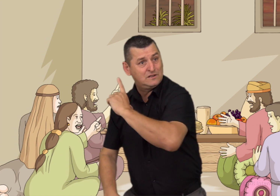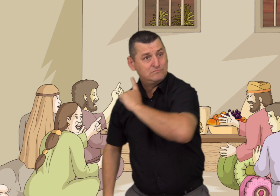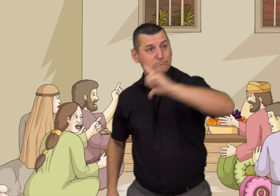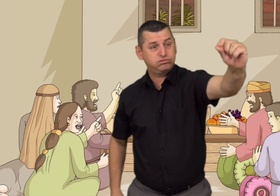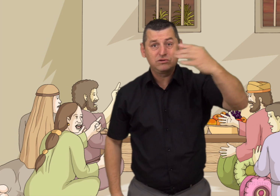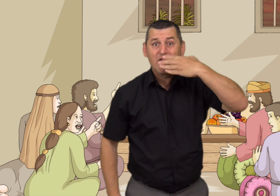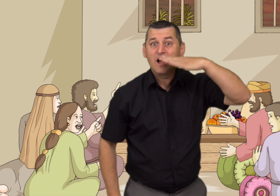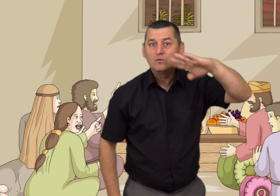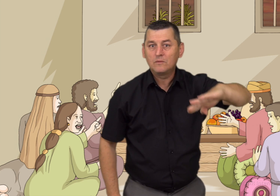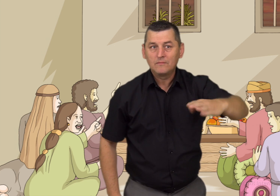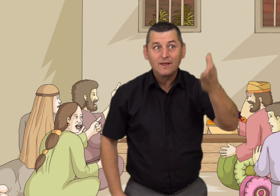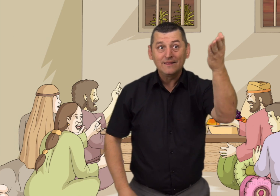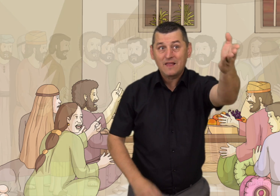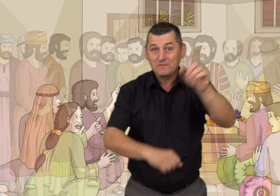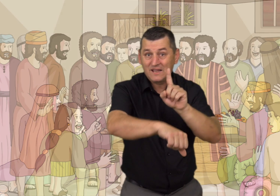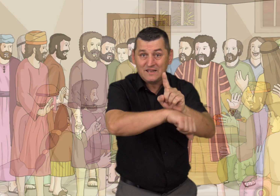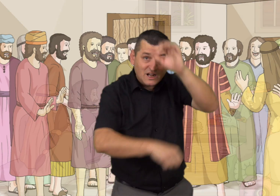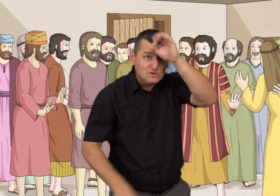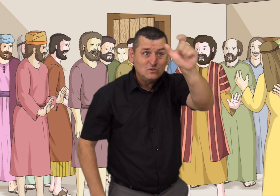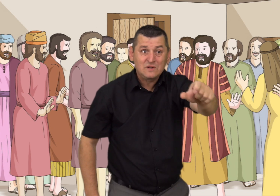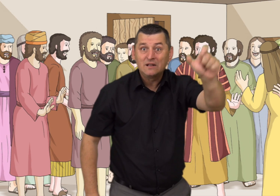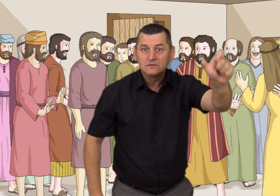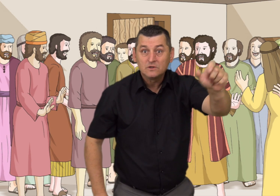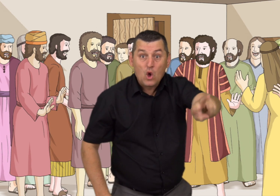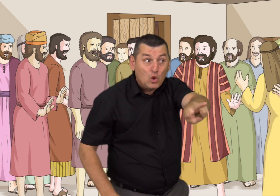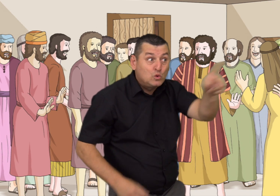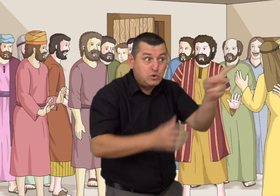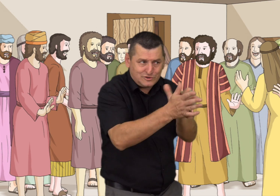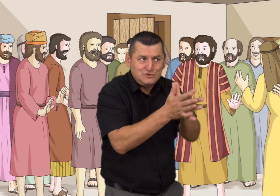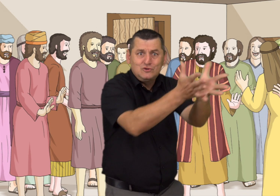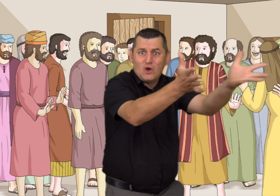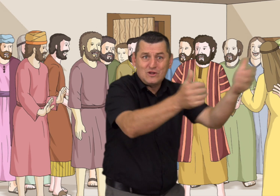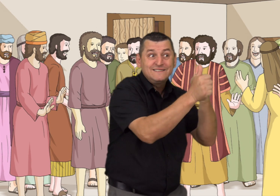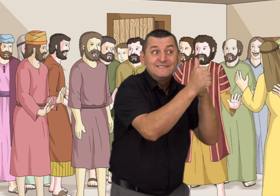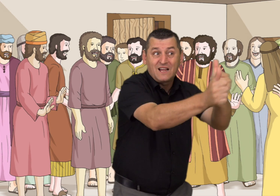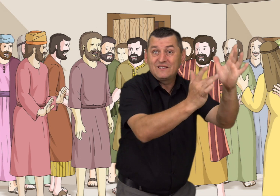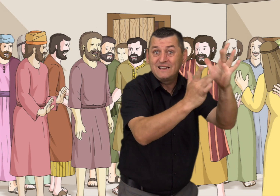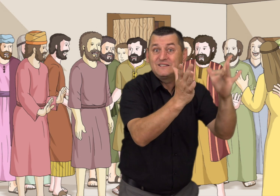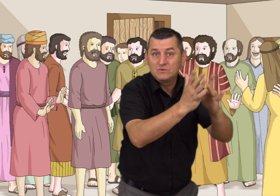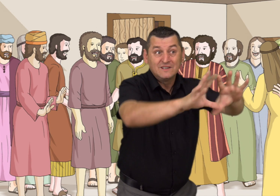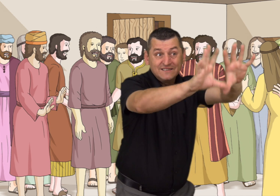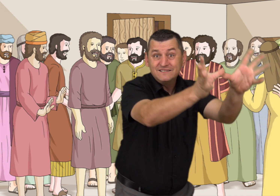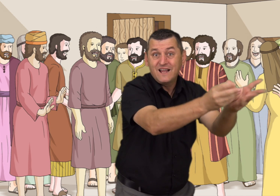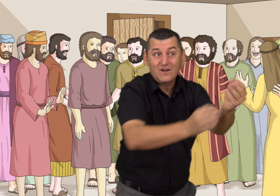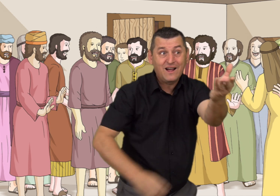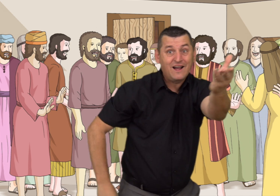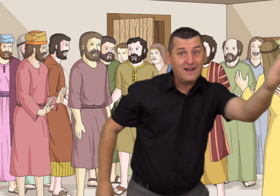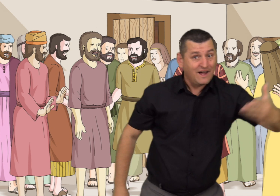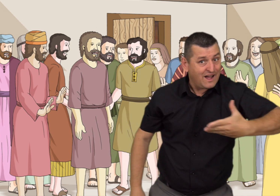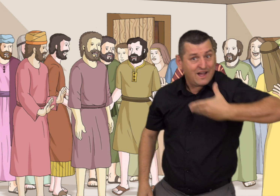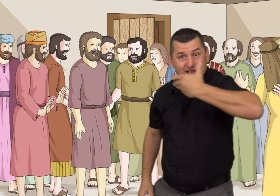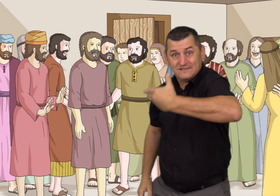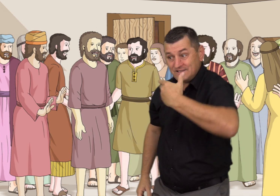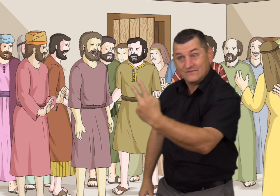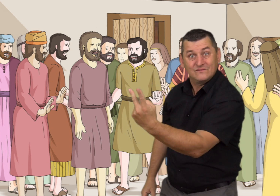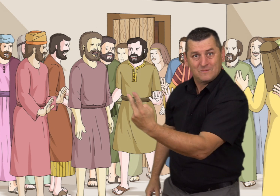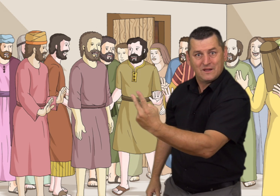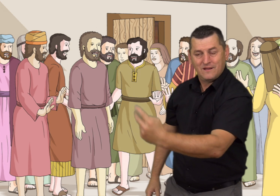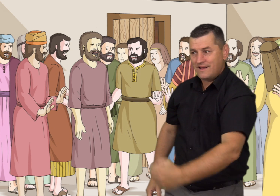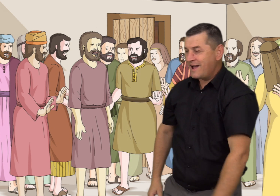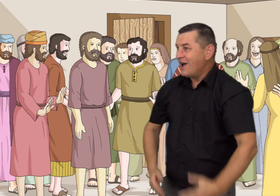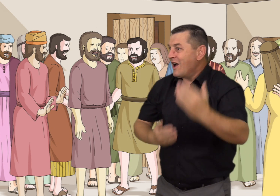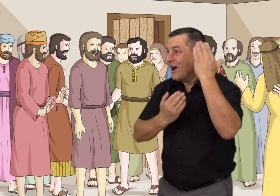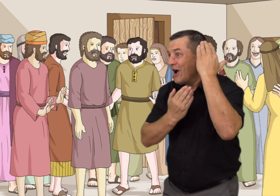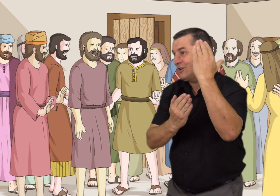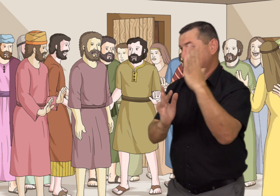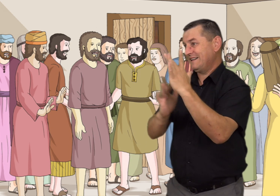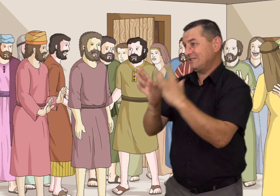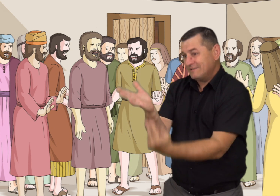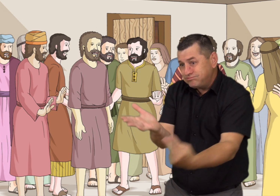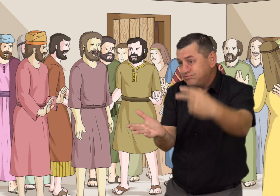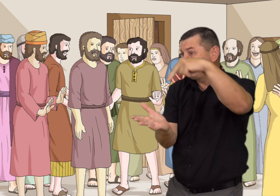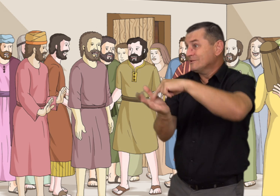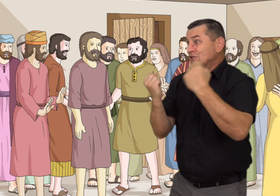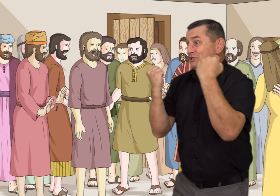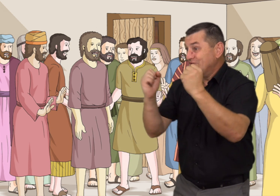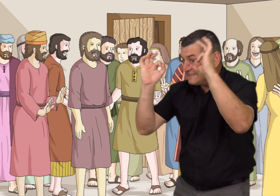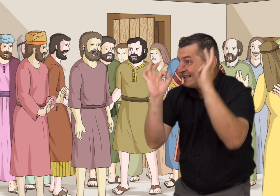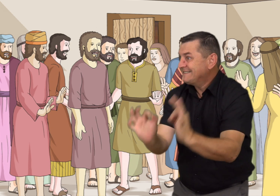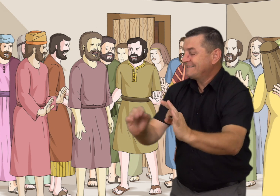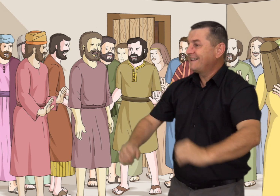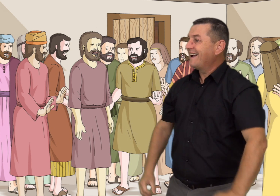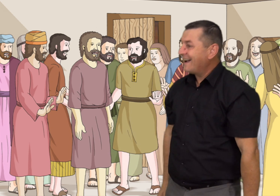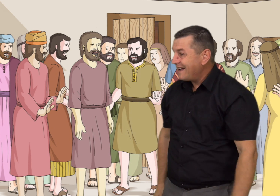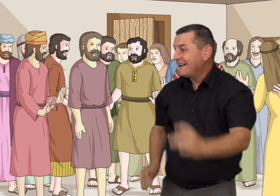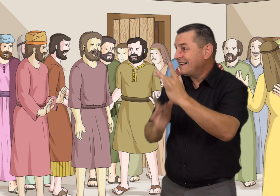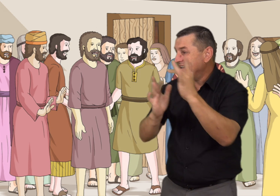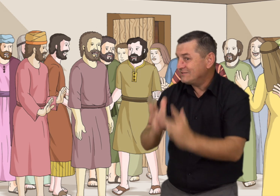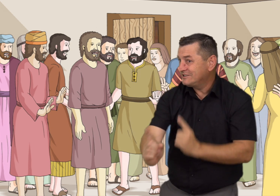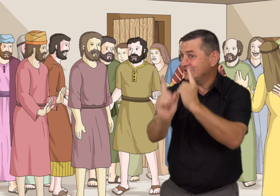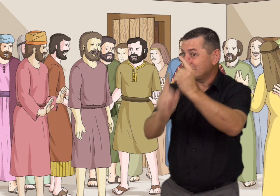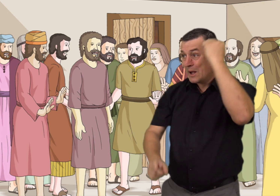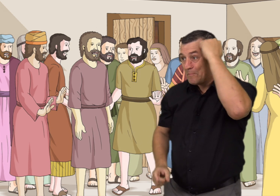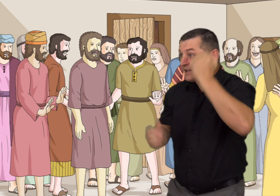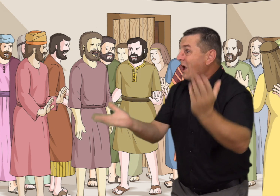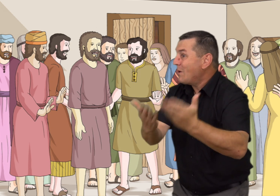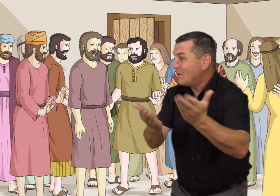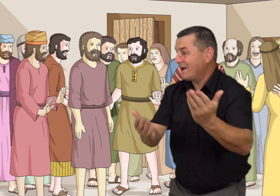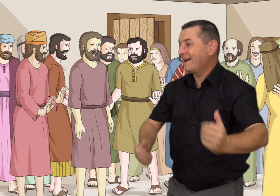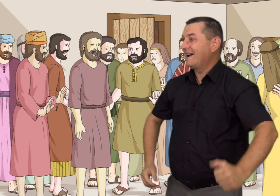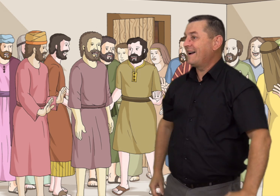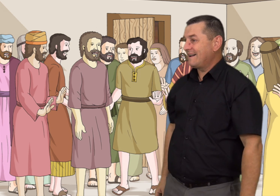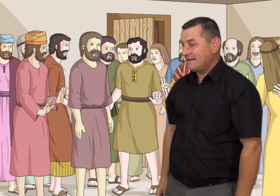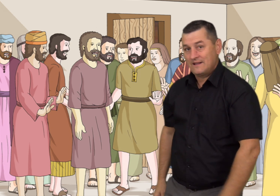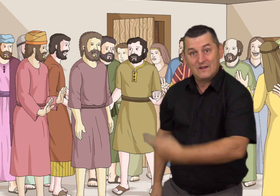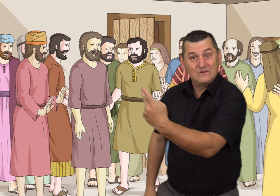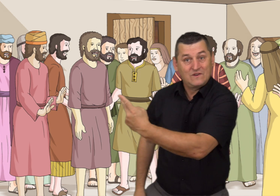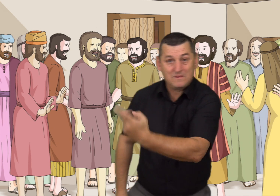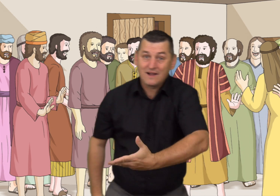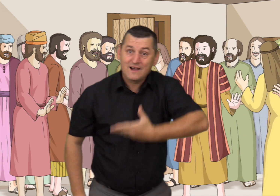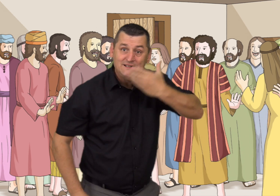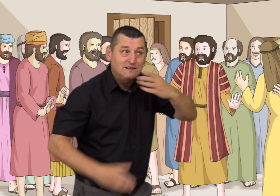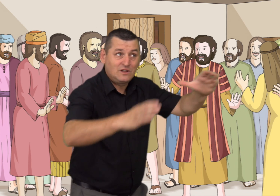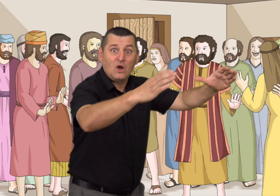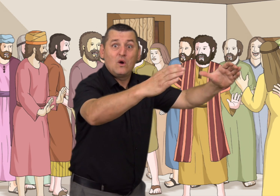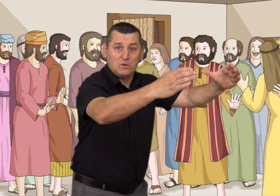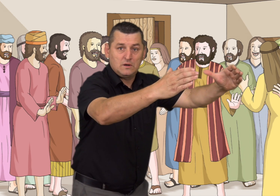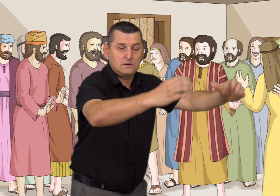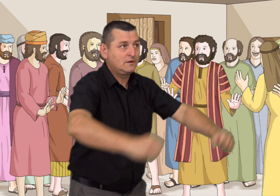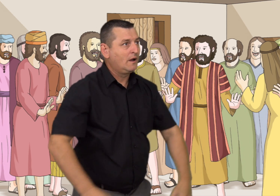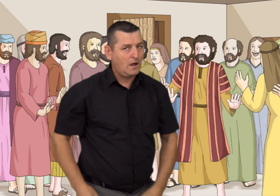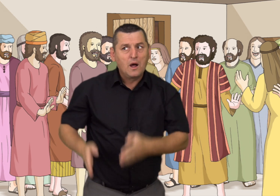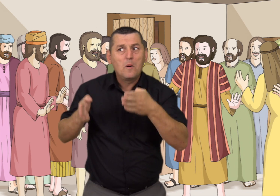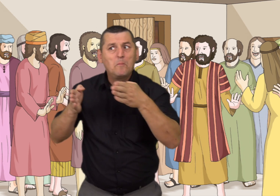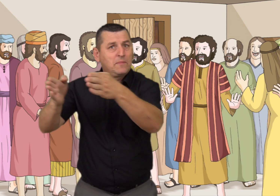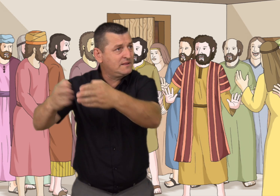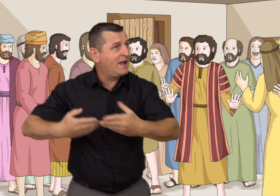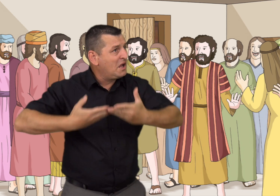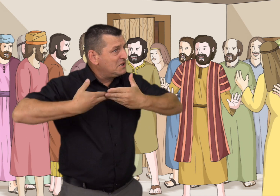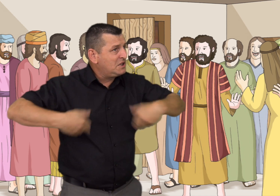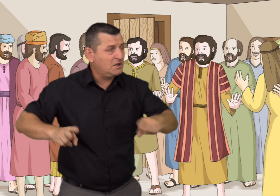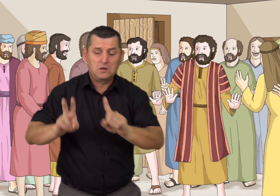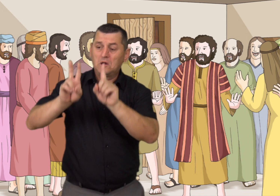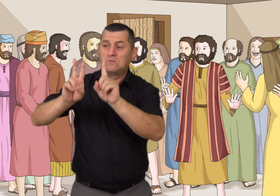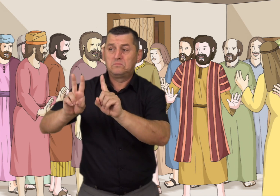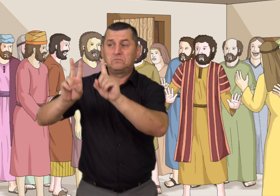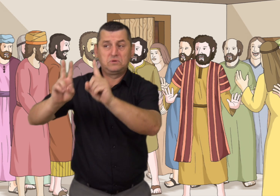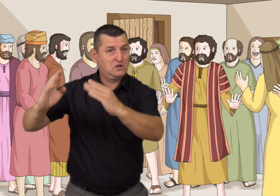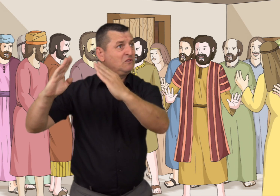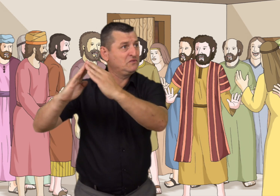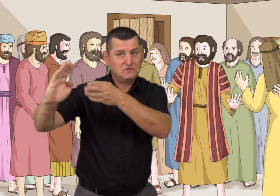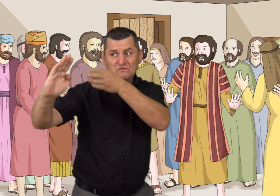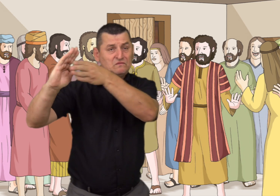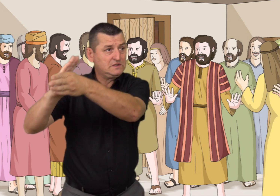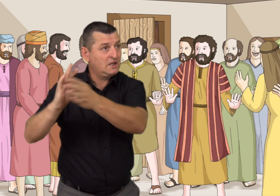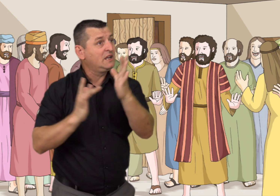There they found the Eleven and those with them, gathered together and saying, “The Lord has indeed risen and has appeared to Simon!”